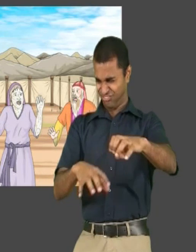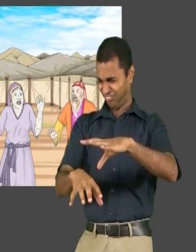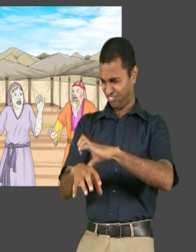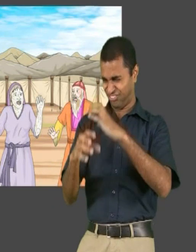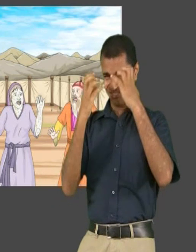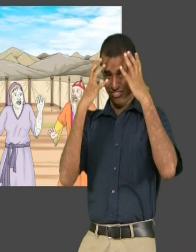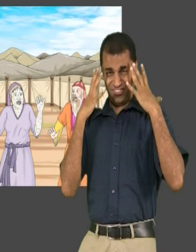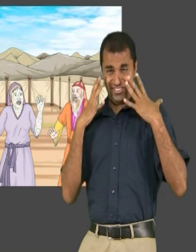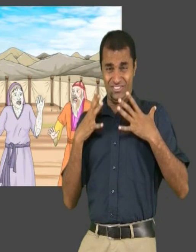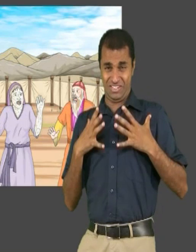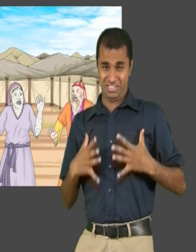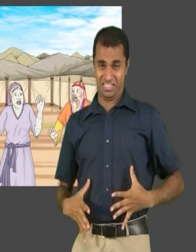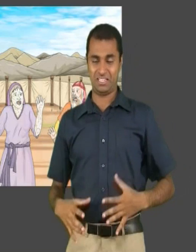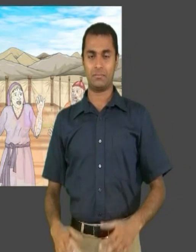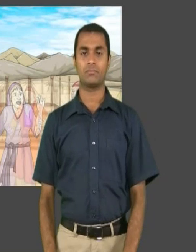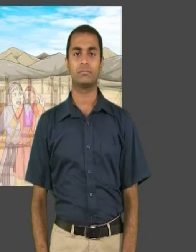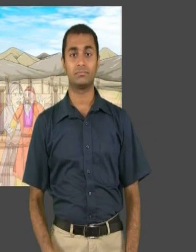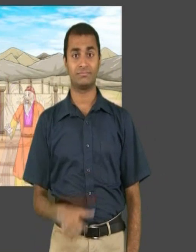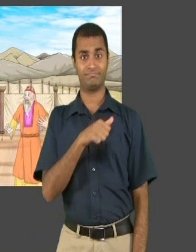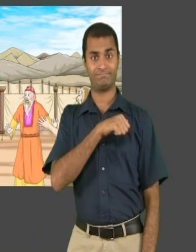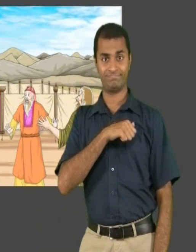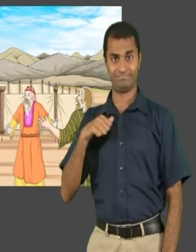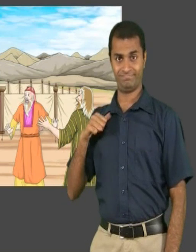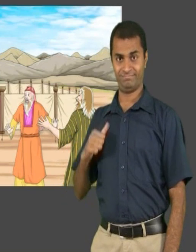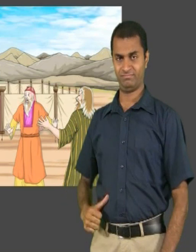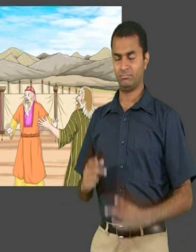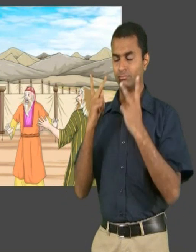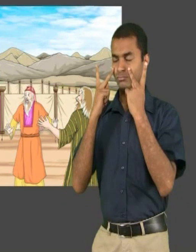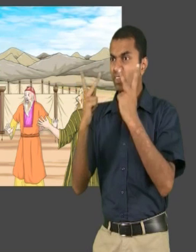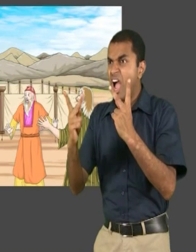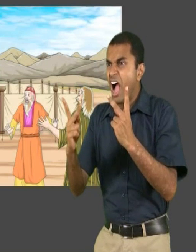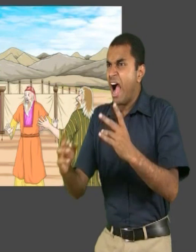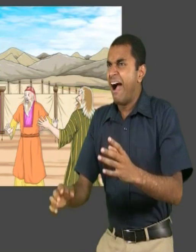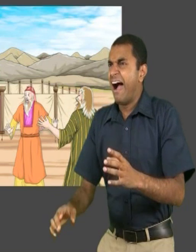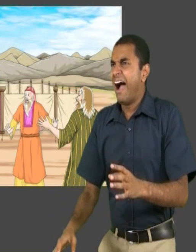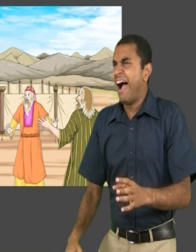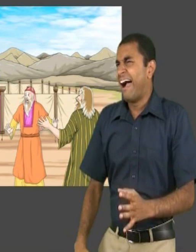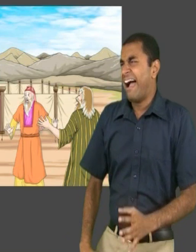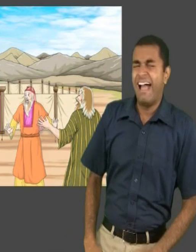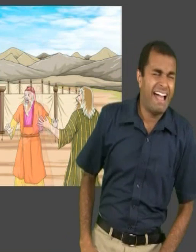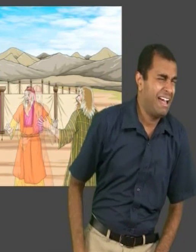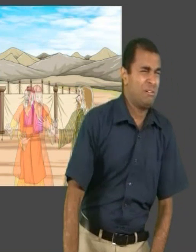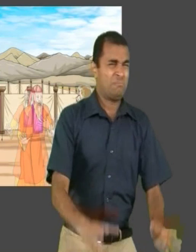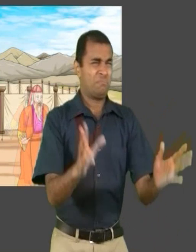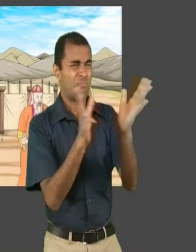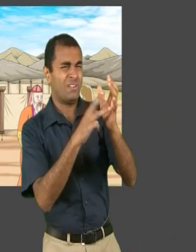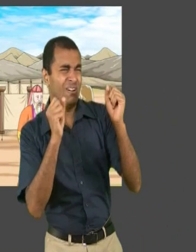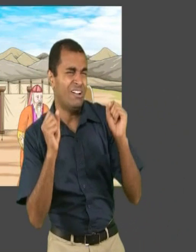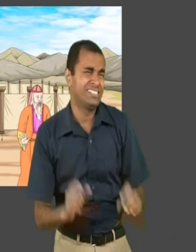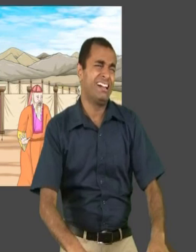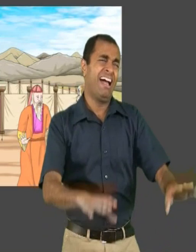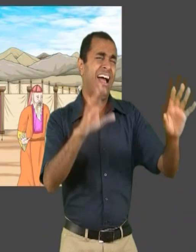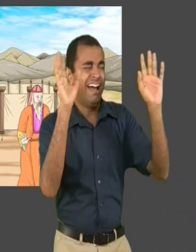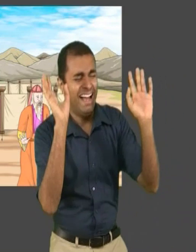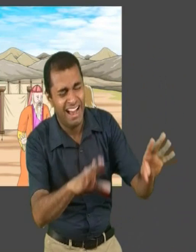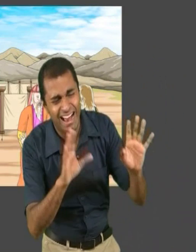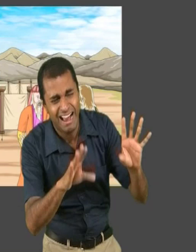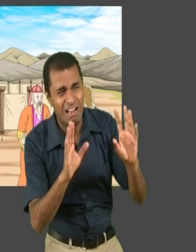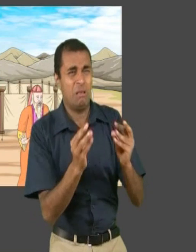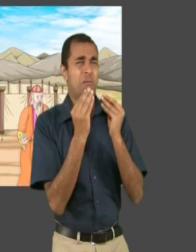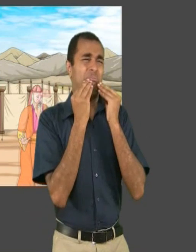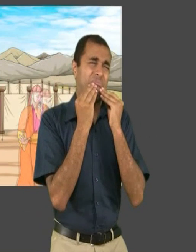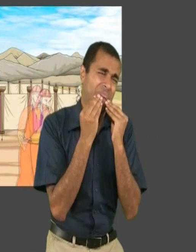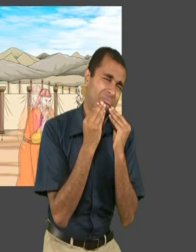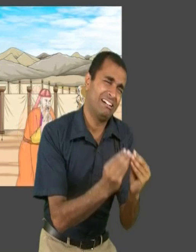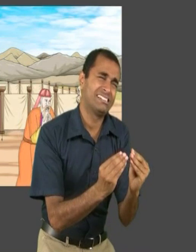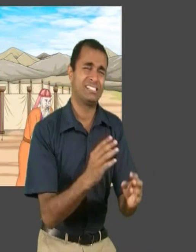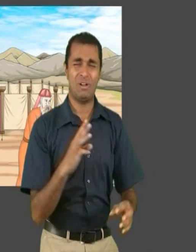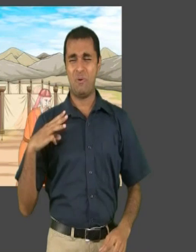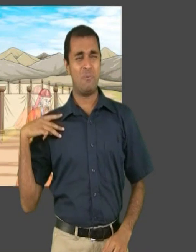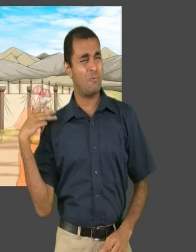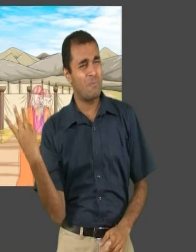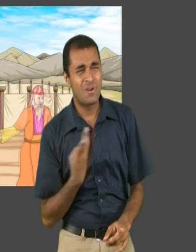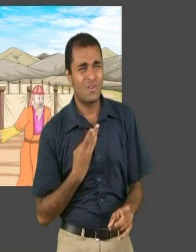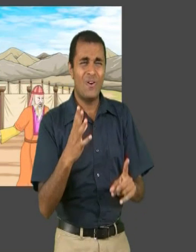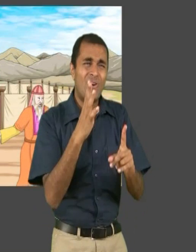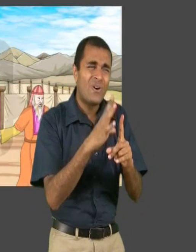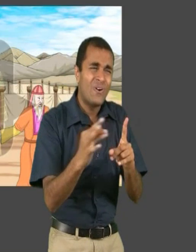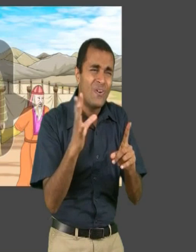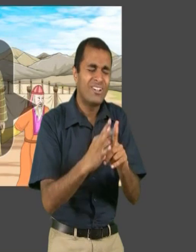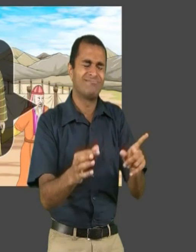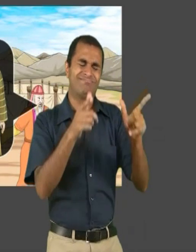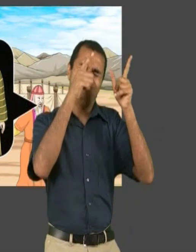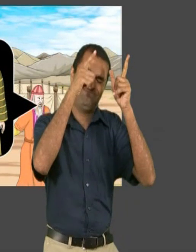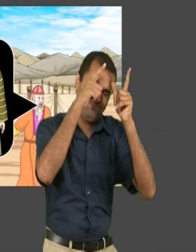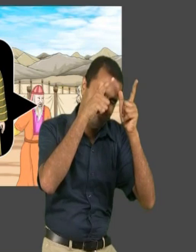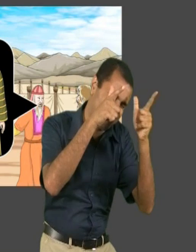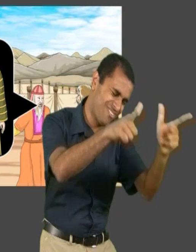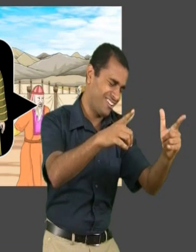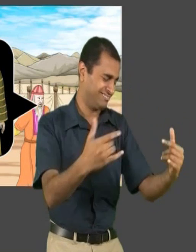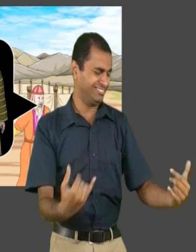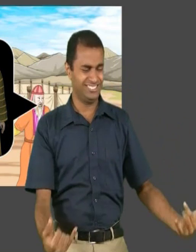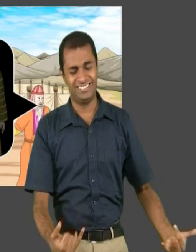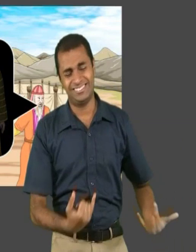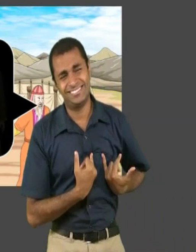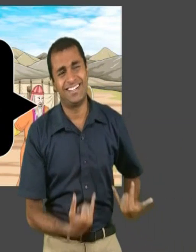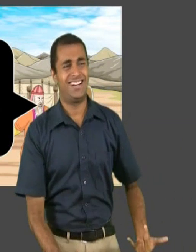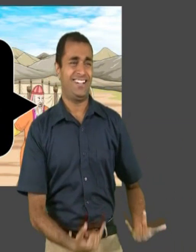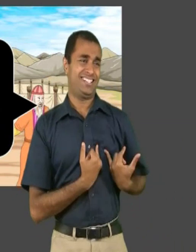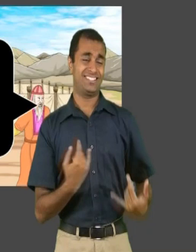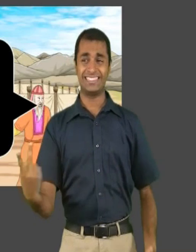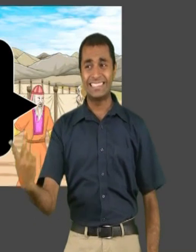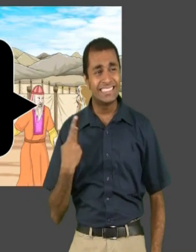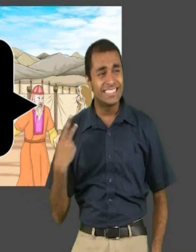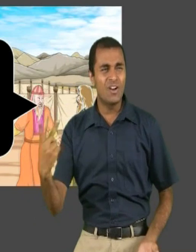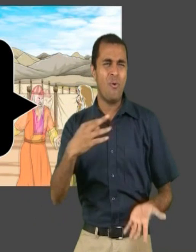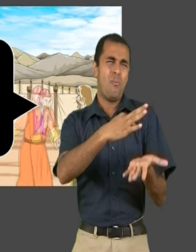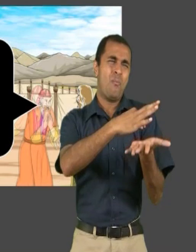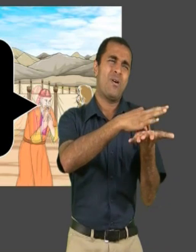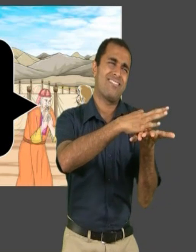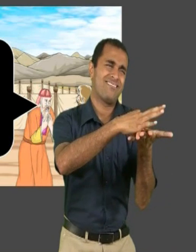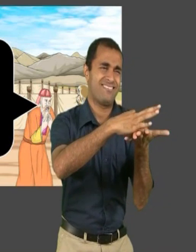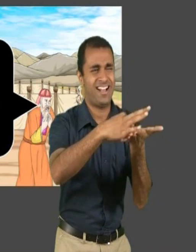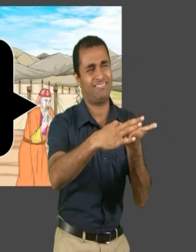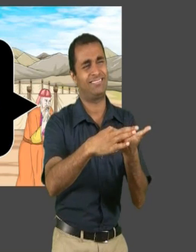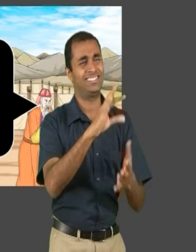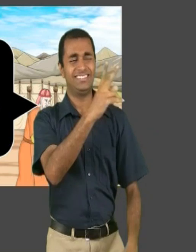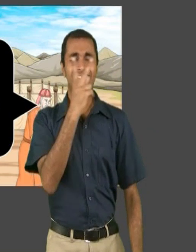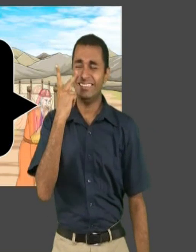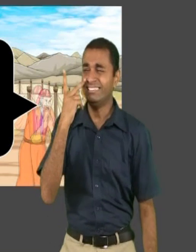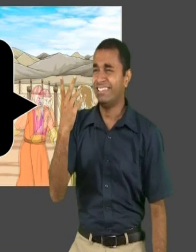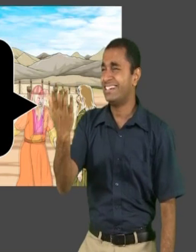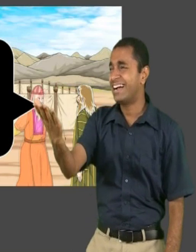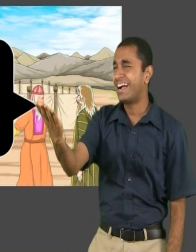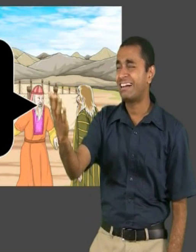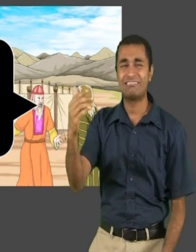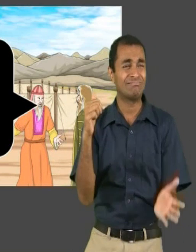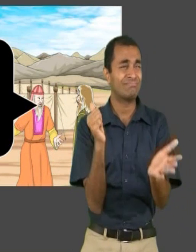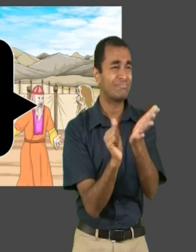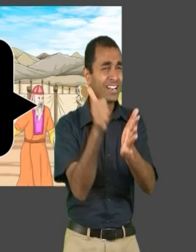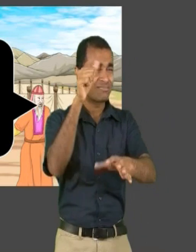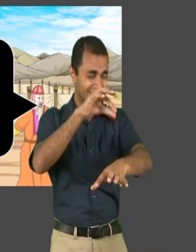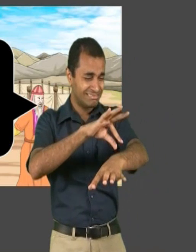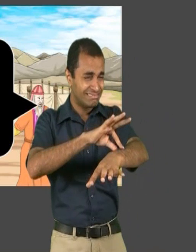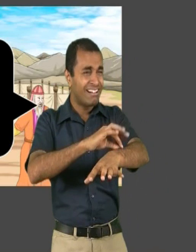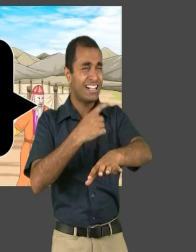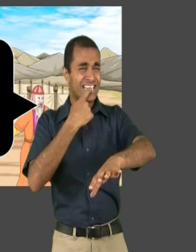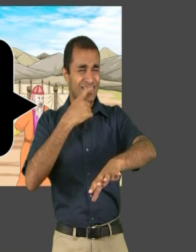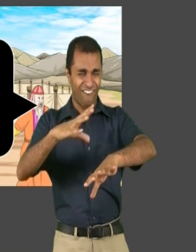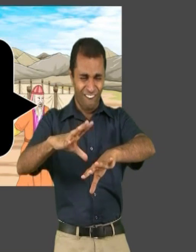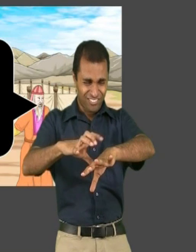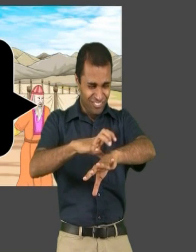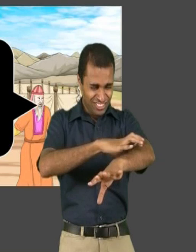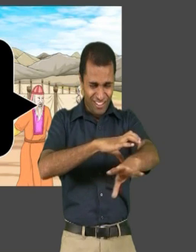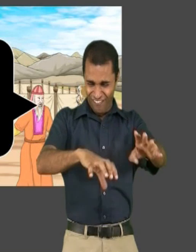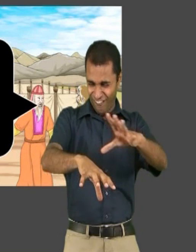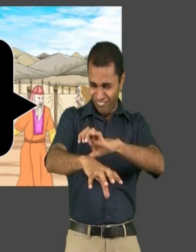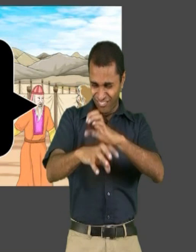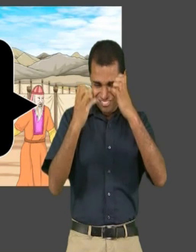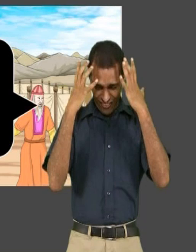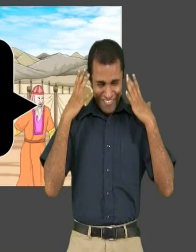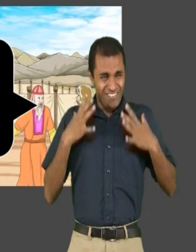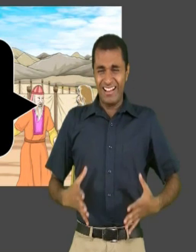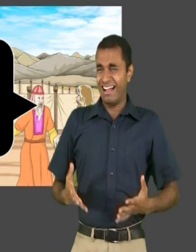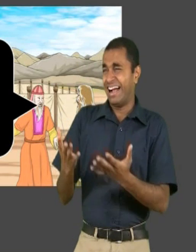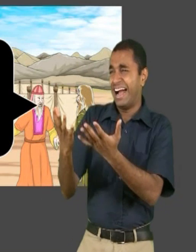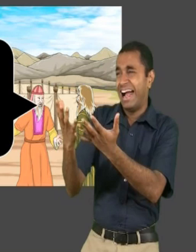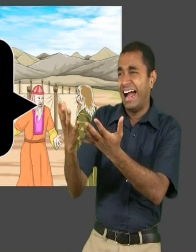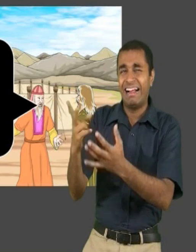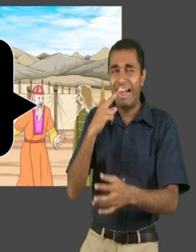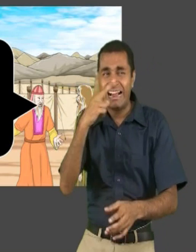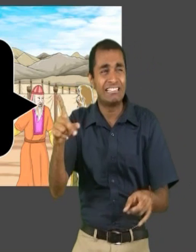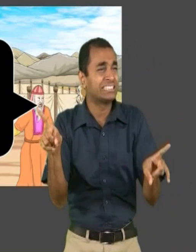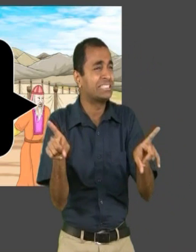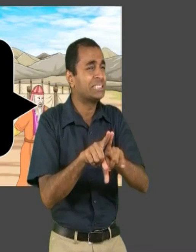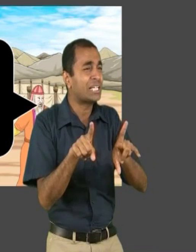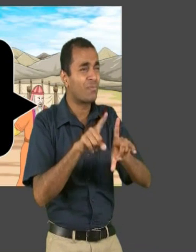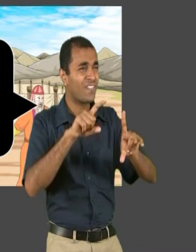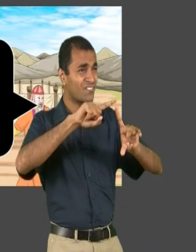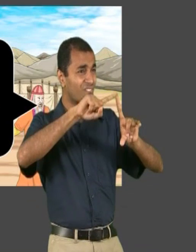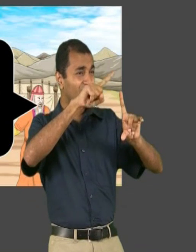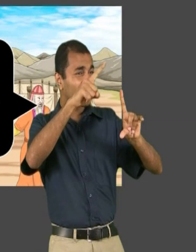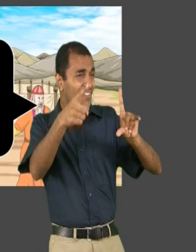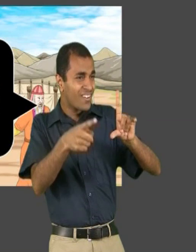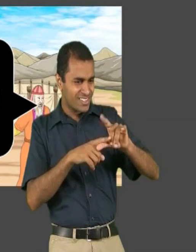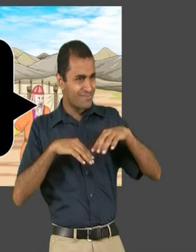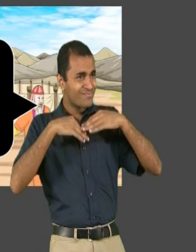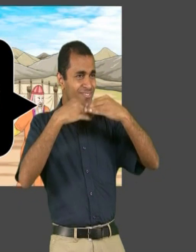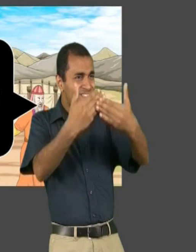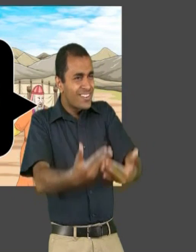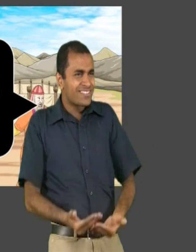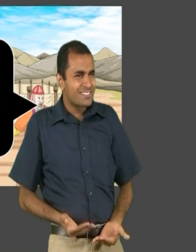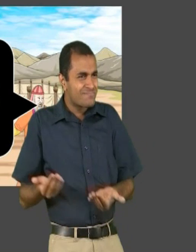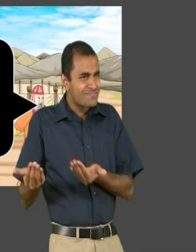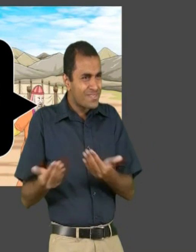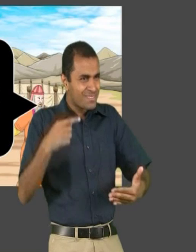Aaron turned toward her, saw that she was leprous, and said to Moses, “My lord, please do not hold against us this sin we have so foolishly committed.